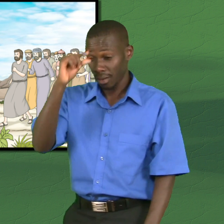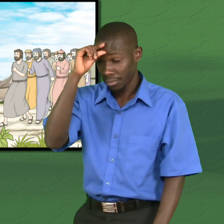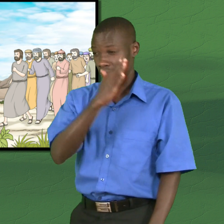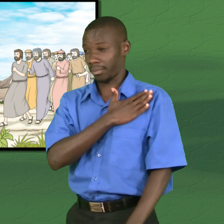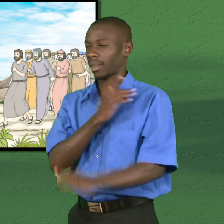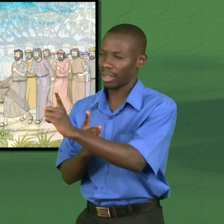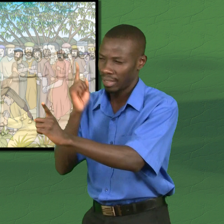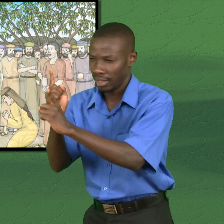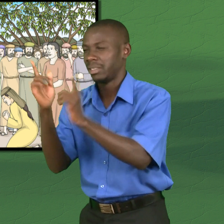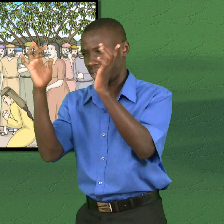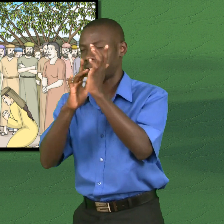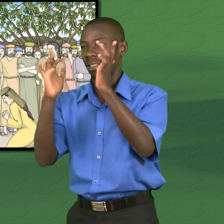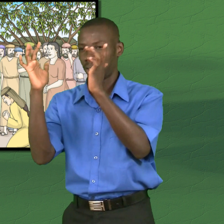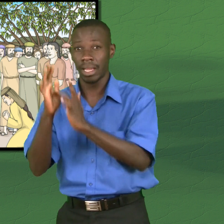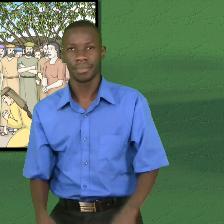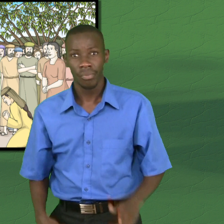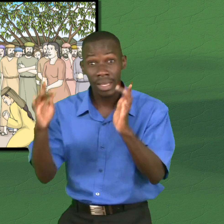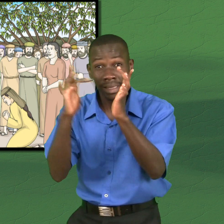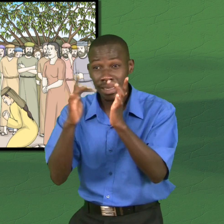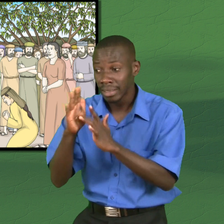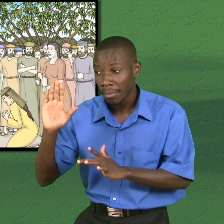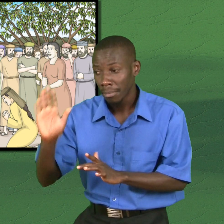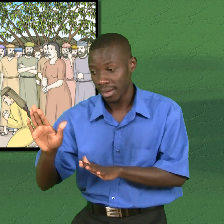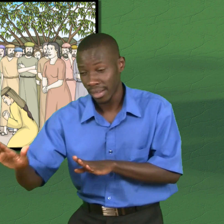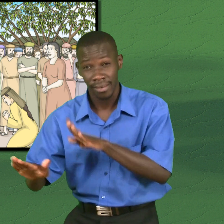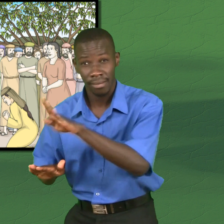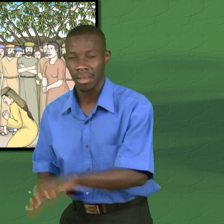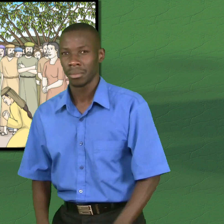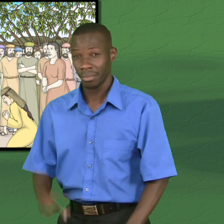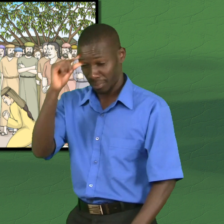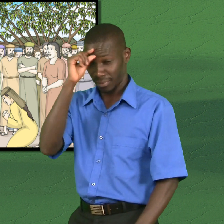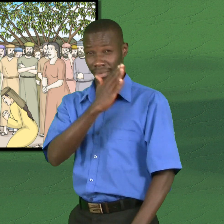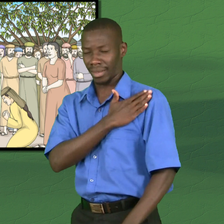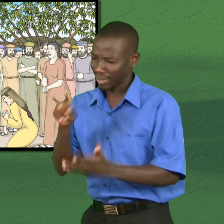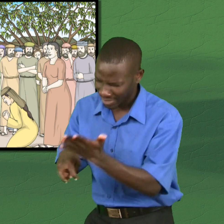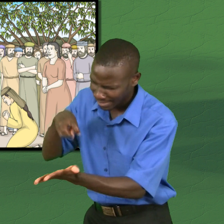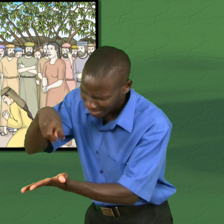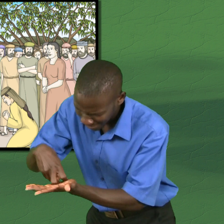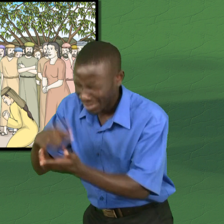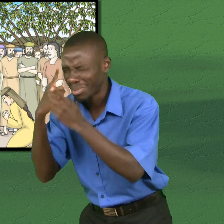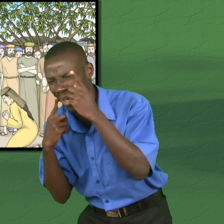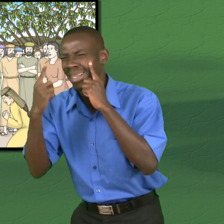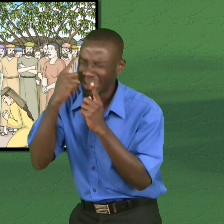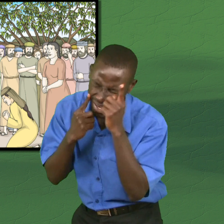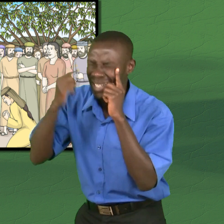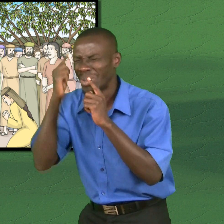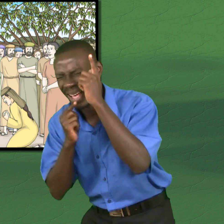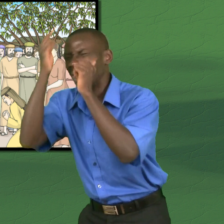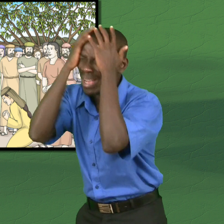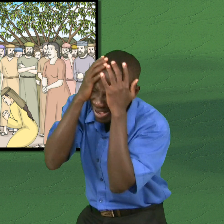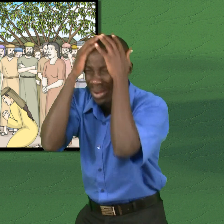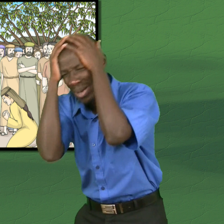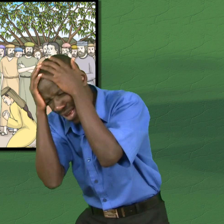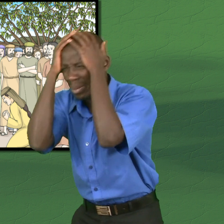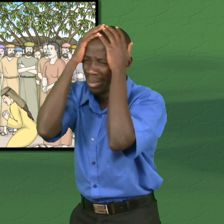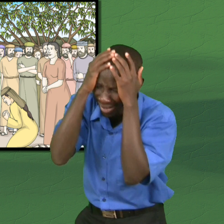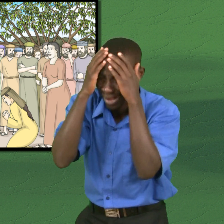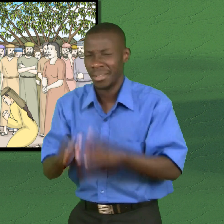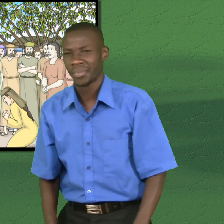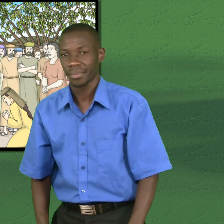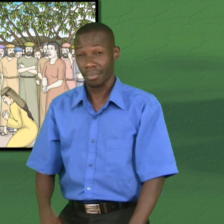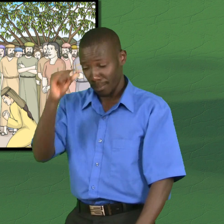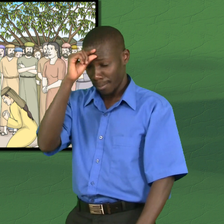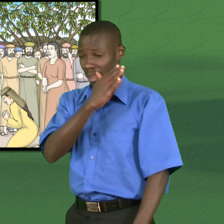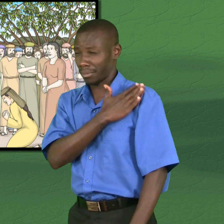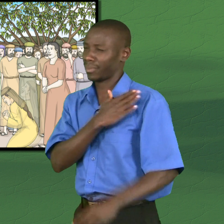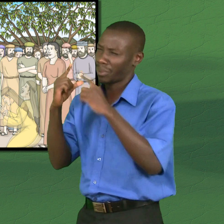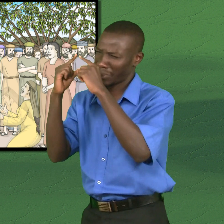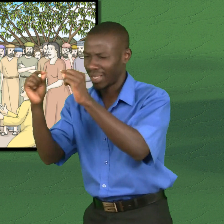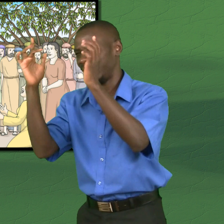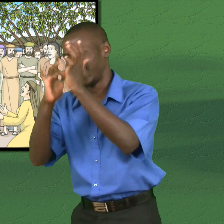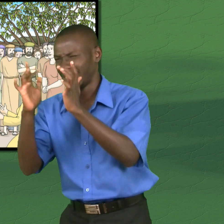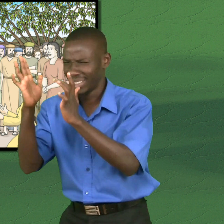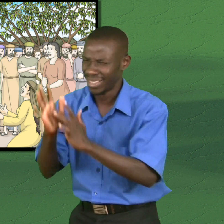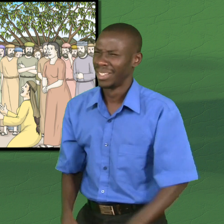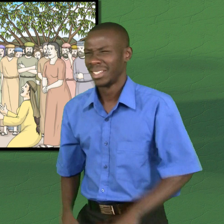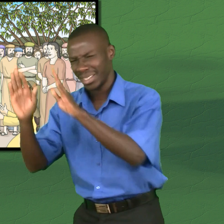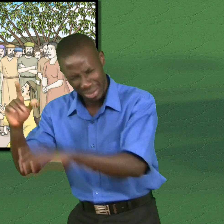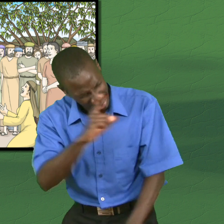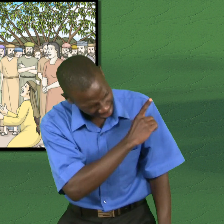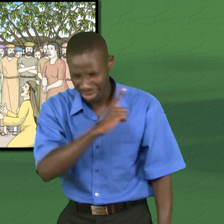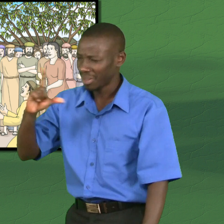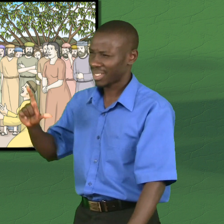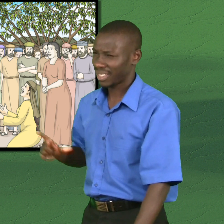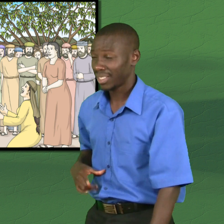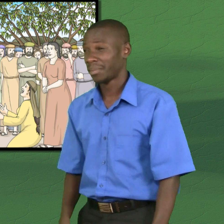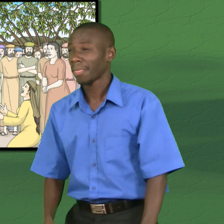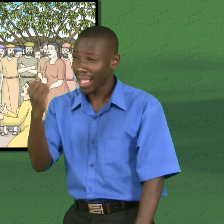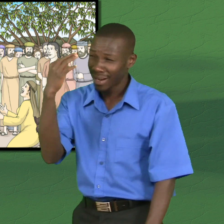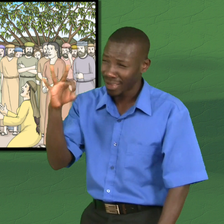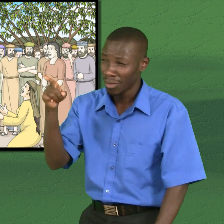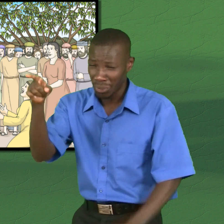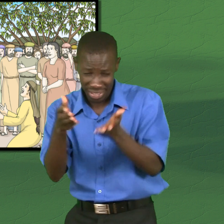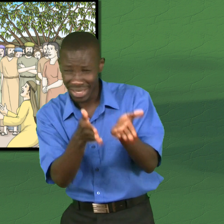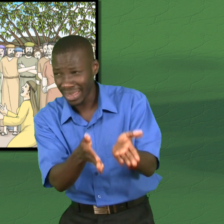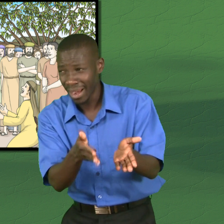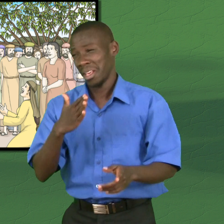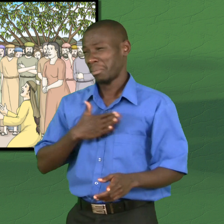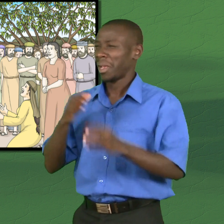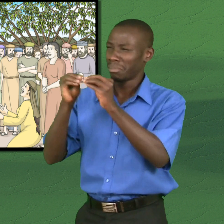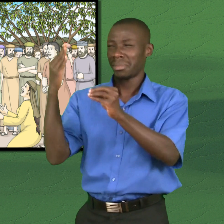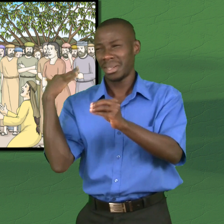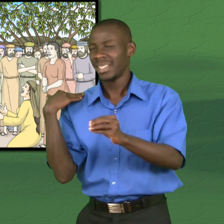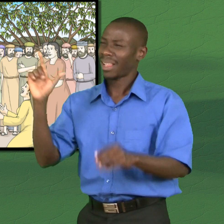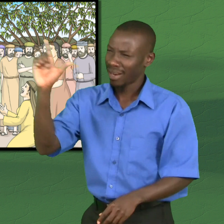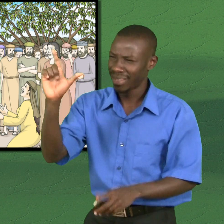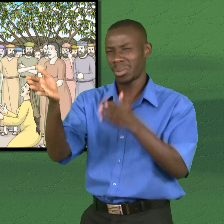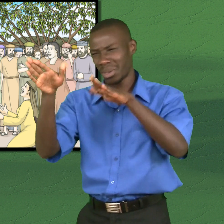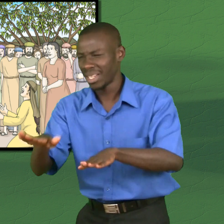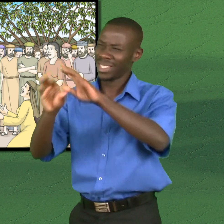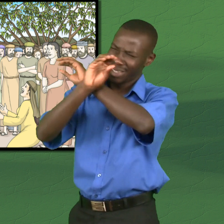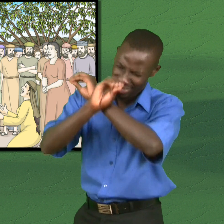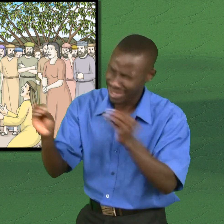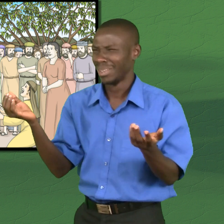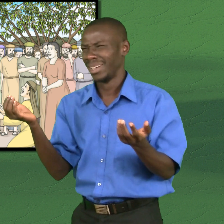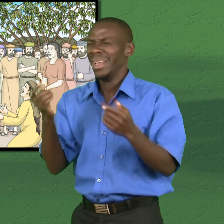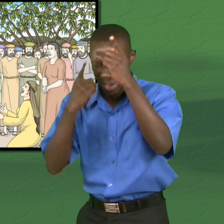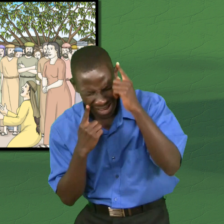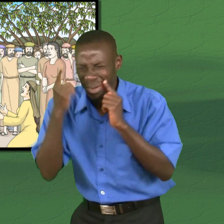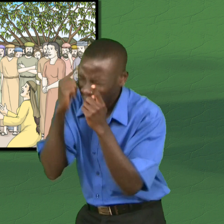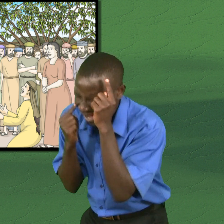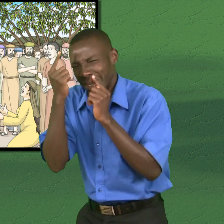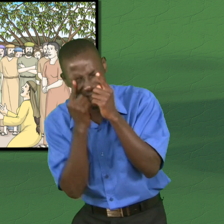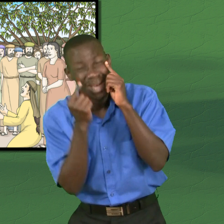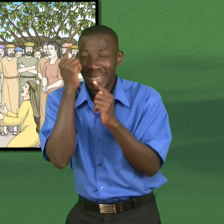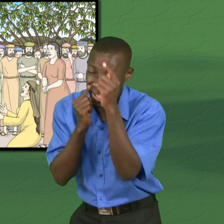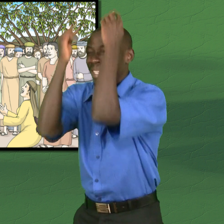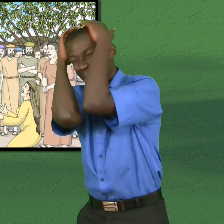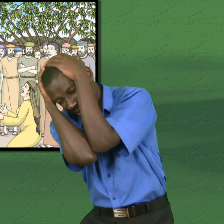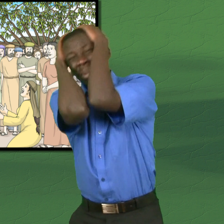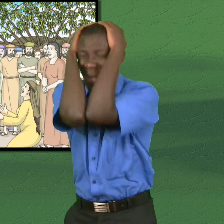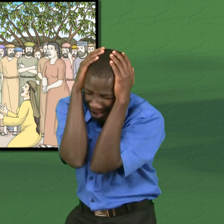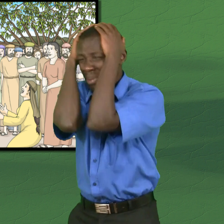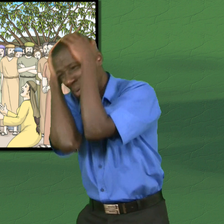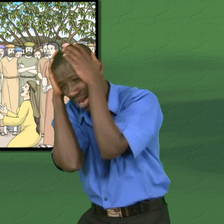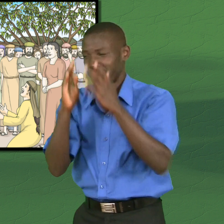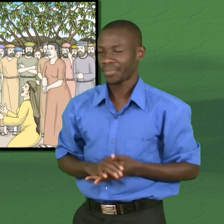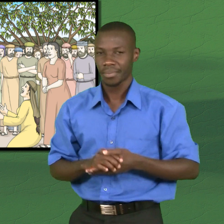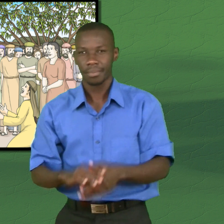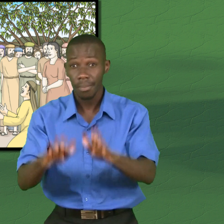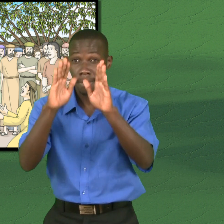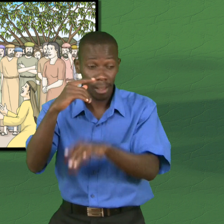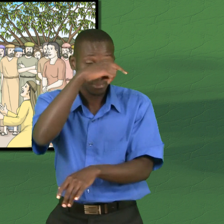When Mary came to Jesus and saw Him, she fell at His feet and said, “Lord, if You had been here, my brother would not have died.”